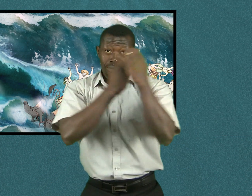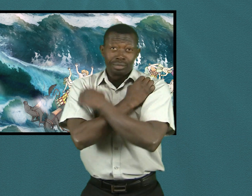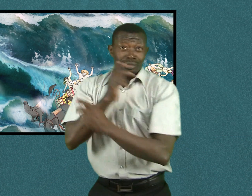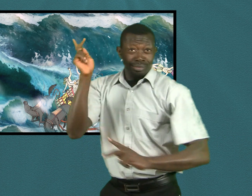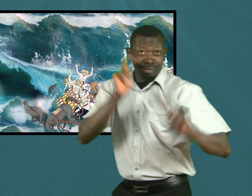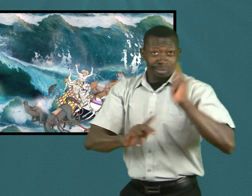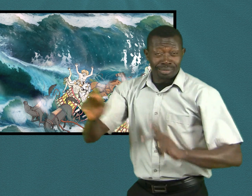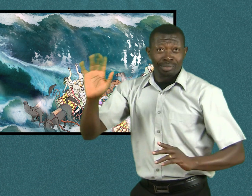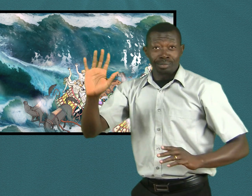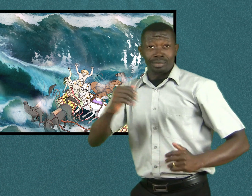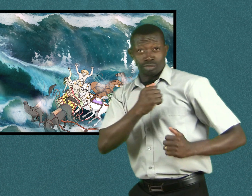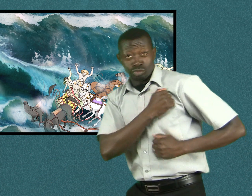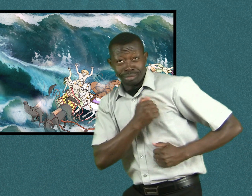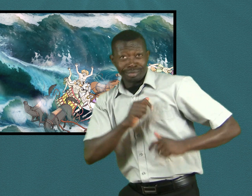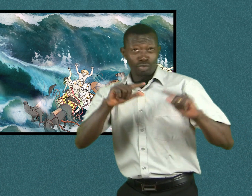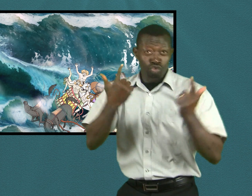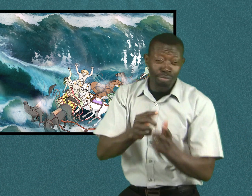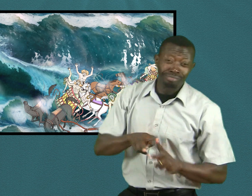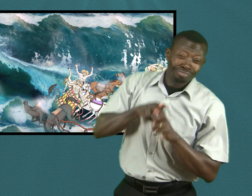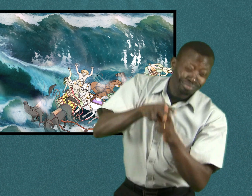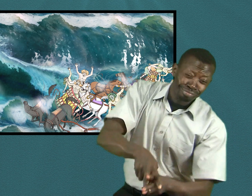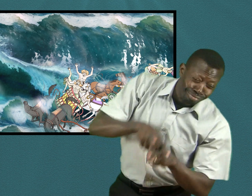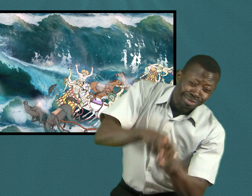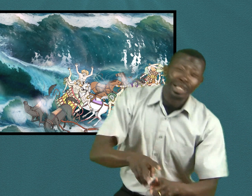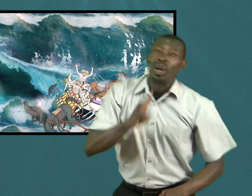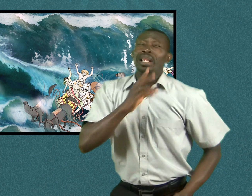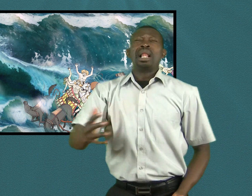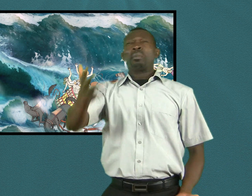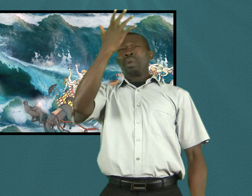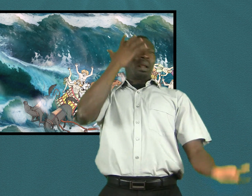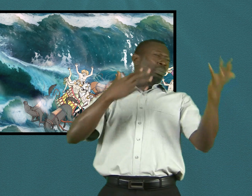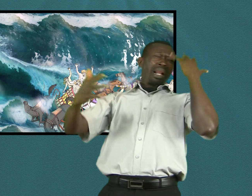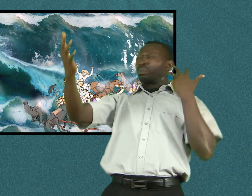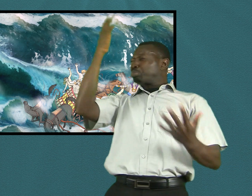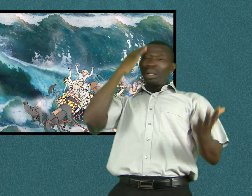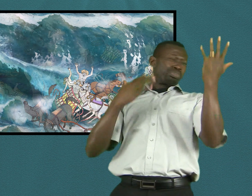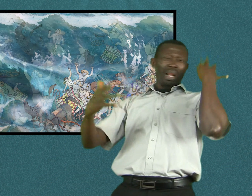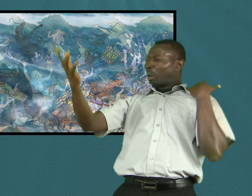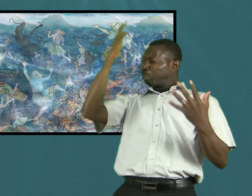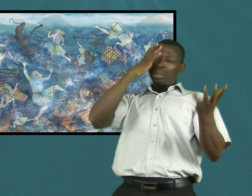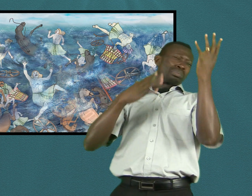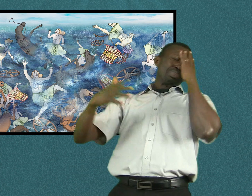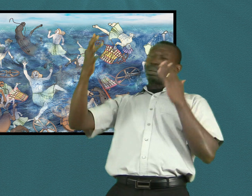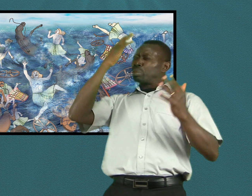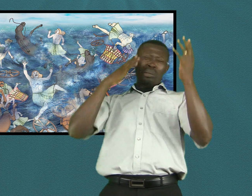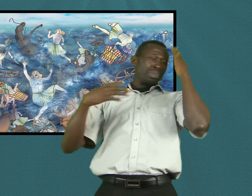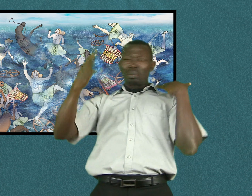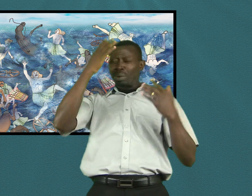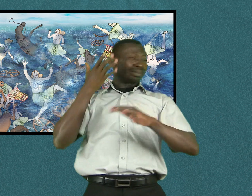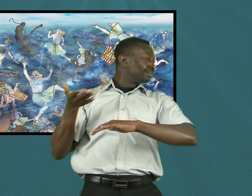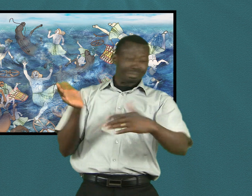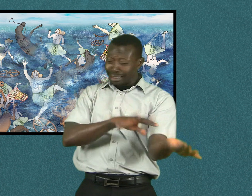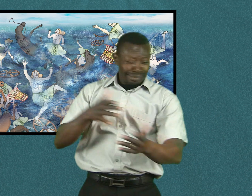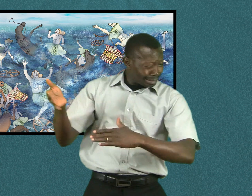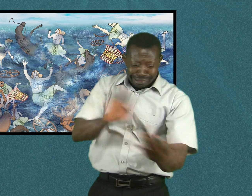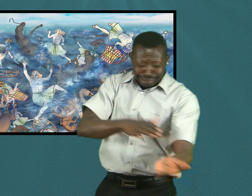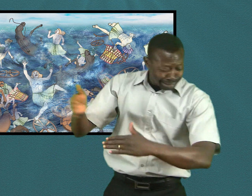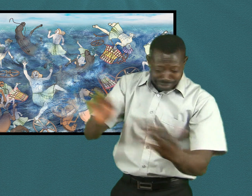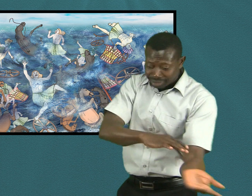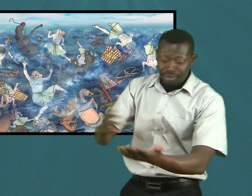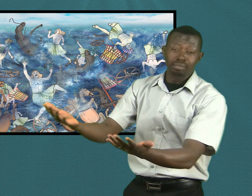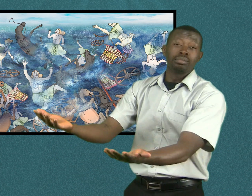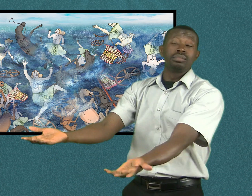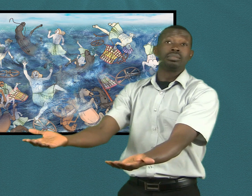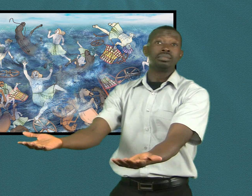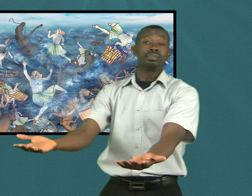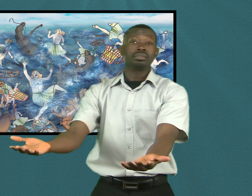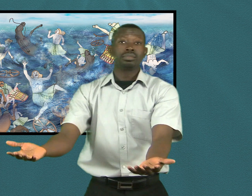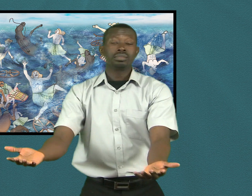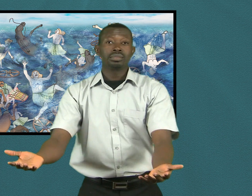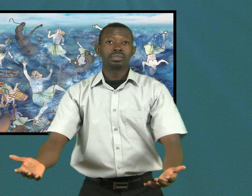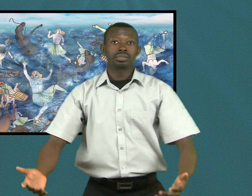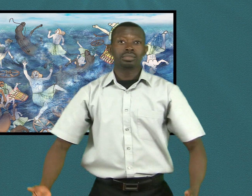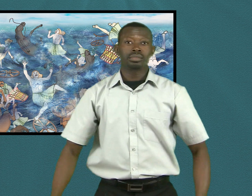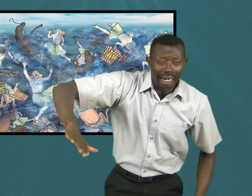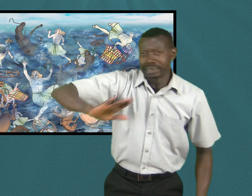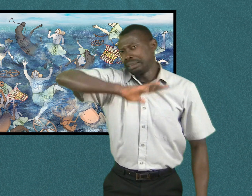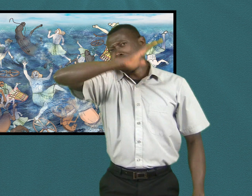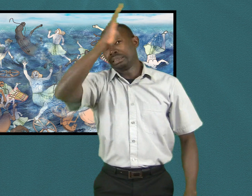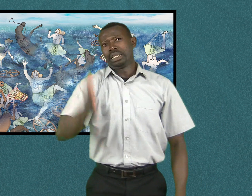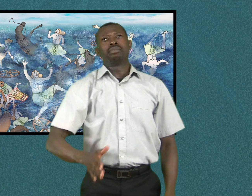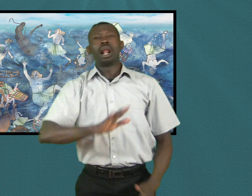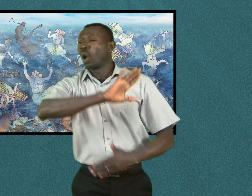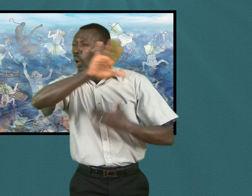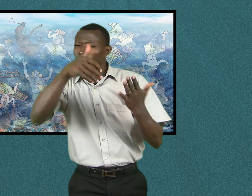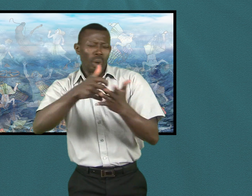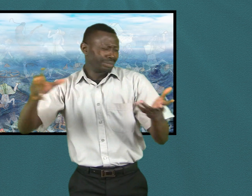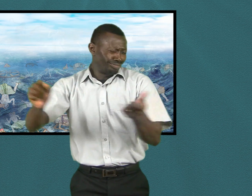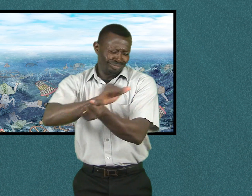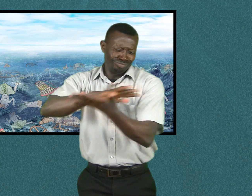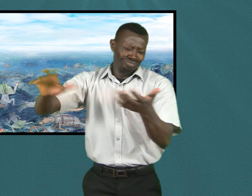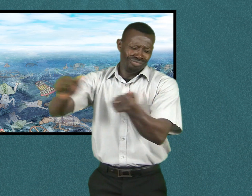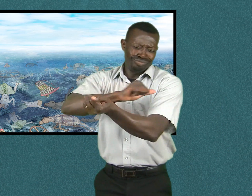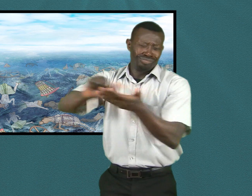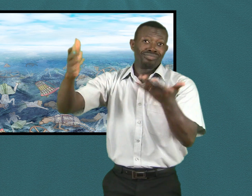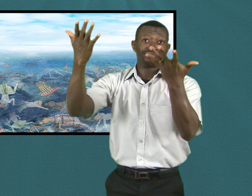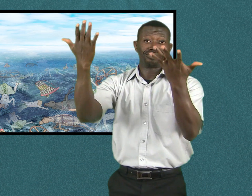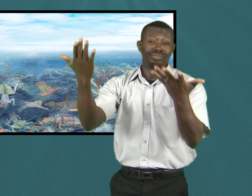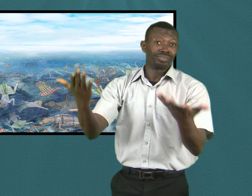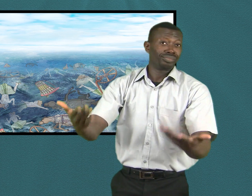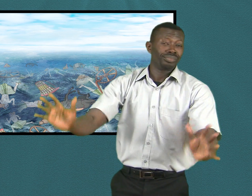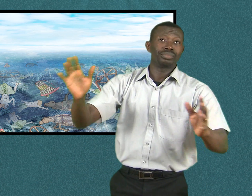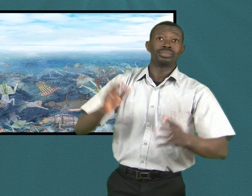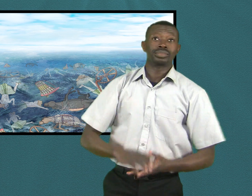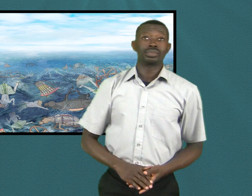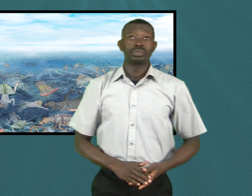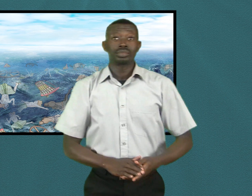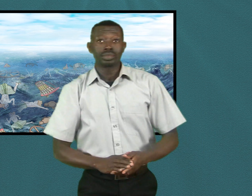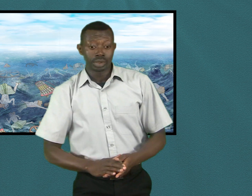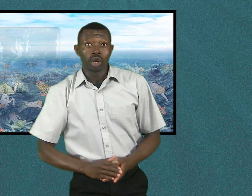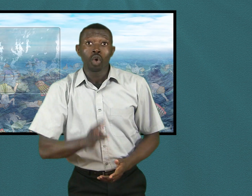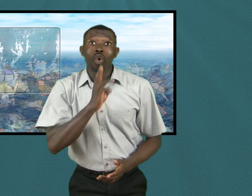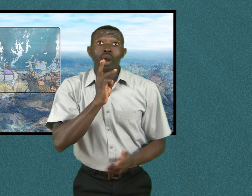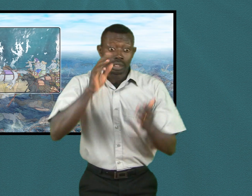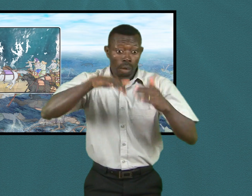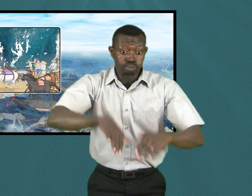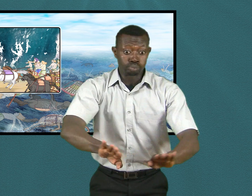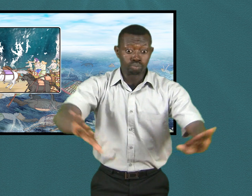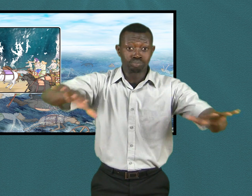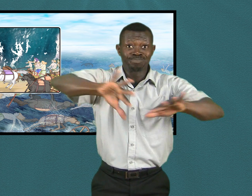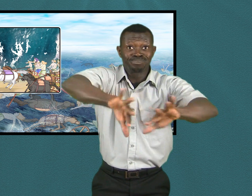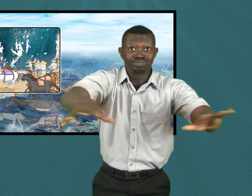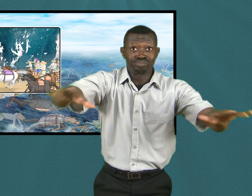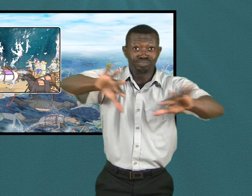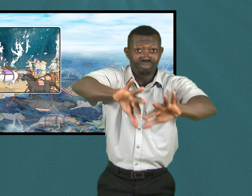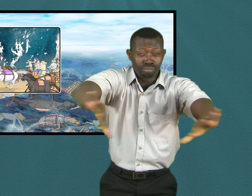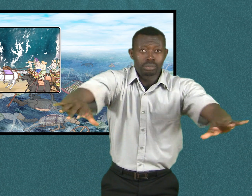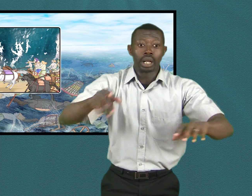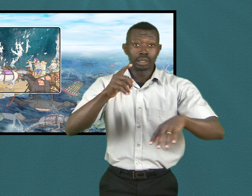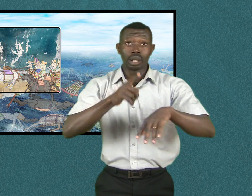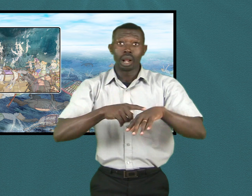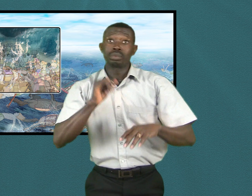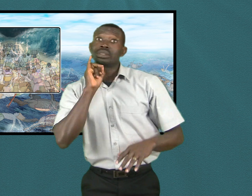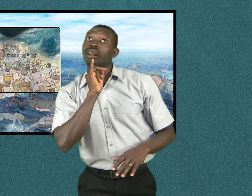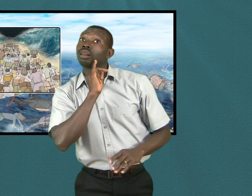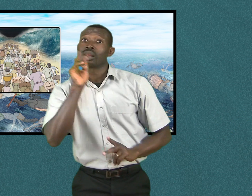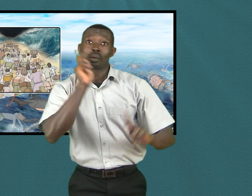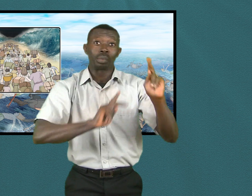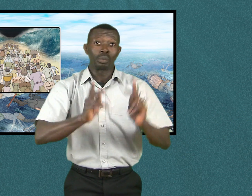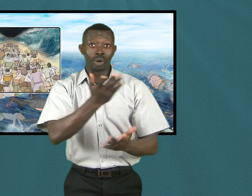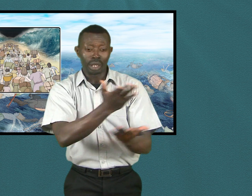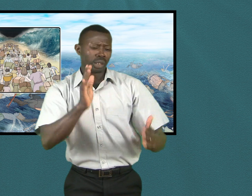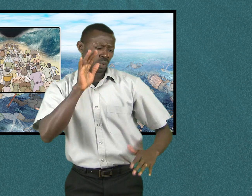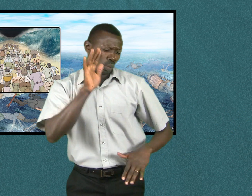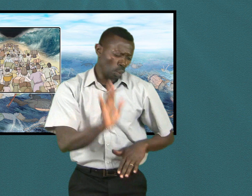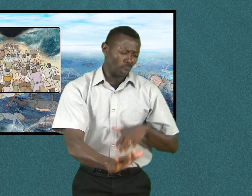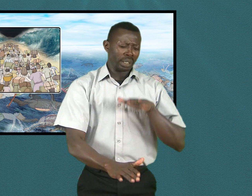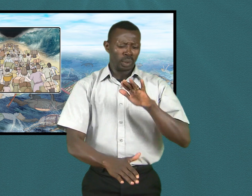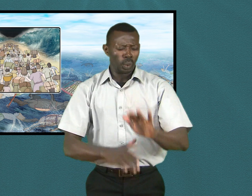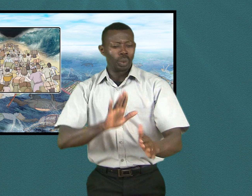The waters flowed back and covered the chariots and horsemen—the entire army of Pharaoh that had chased the Israelites into the sea. Not one of them survived.